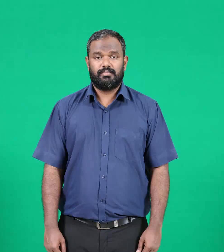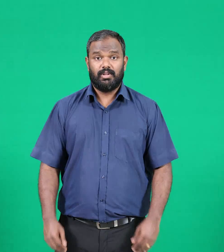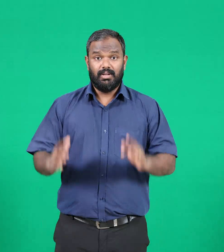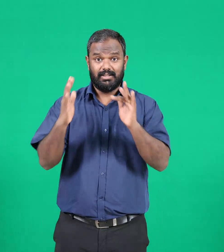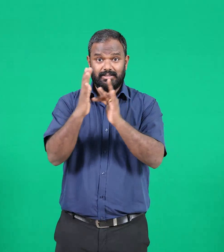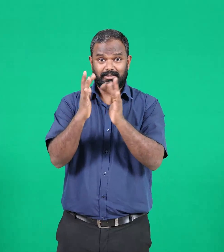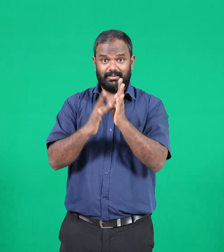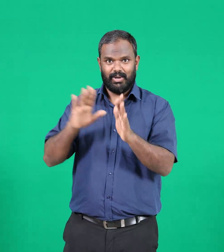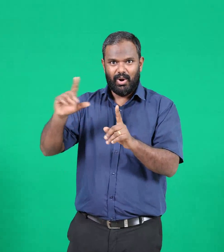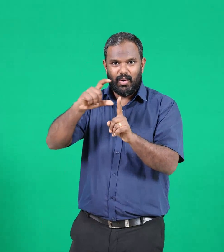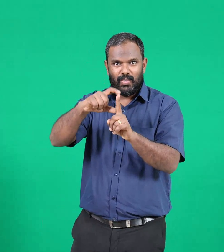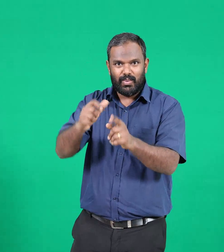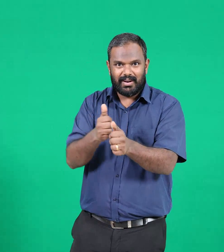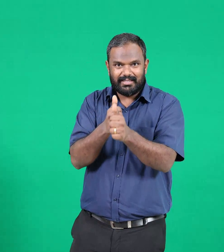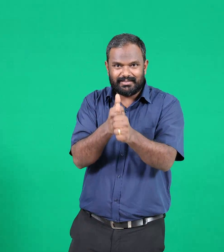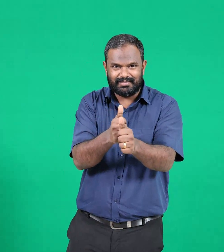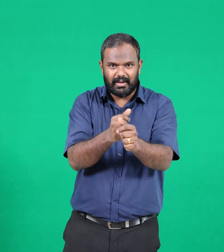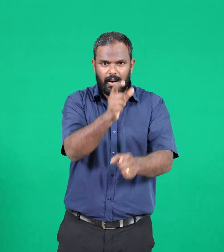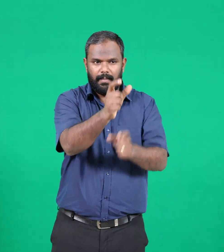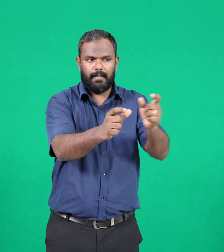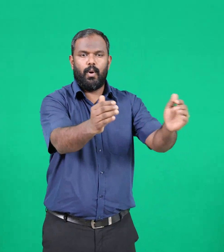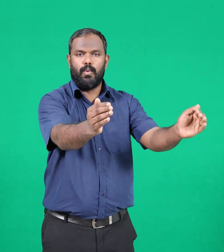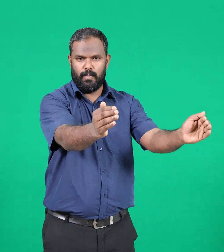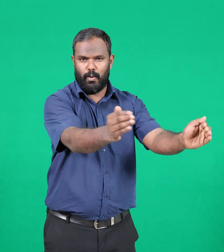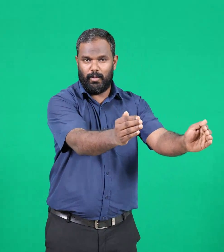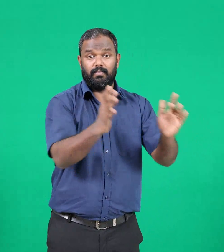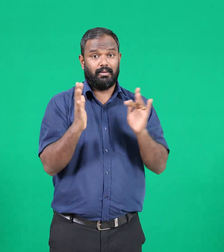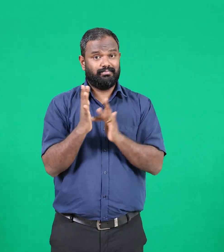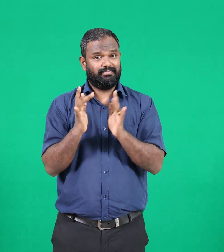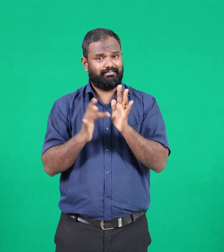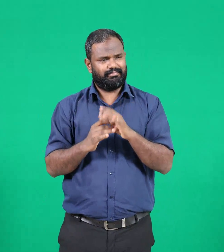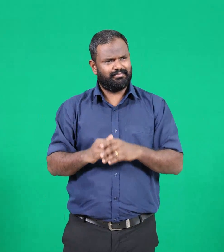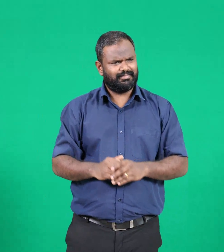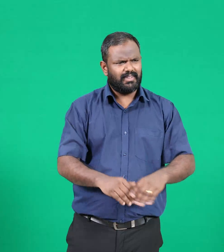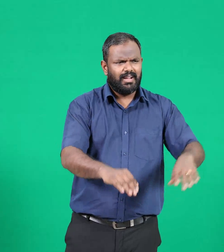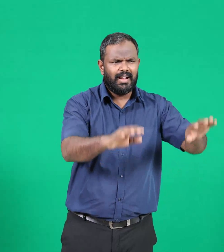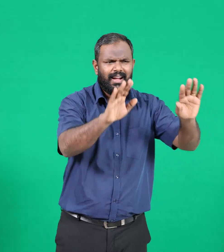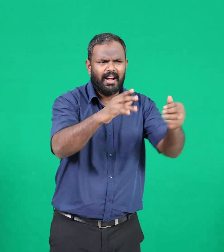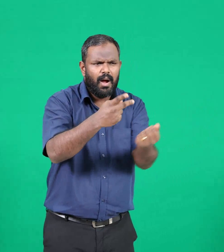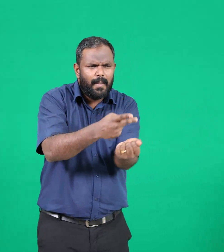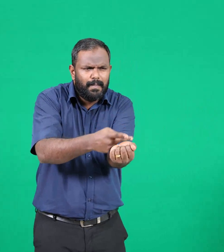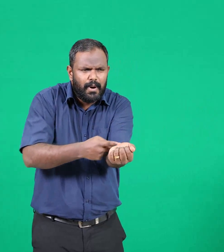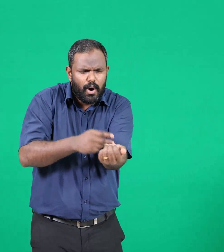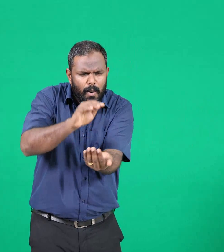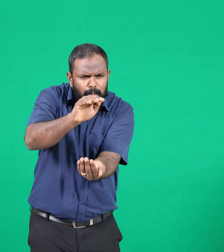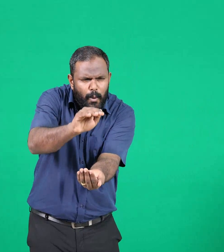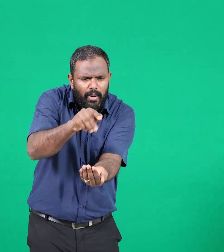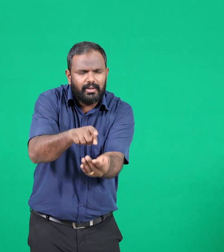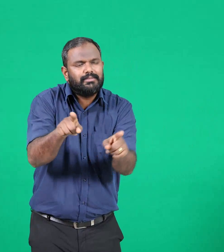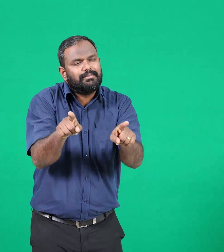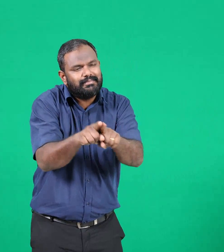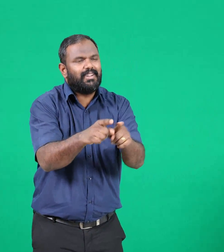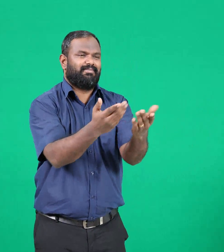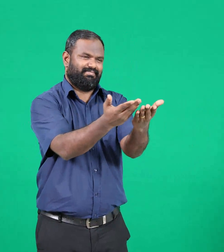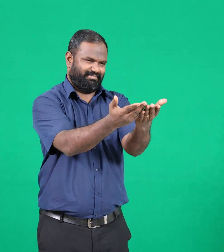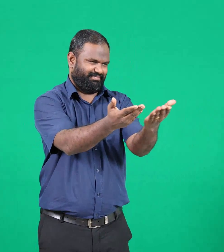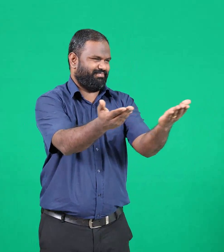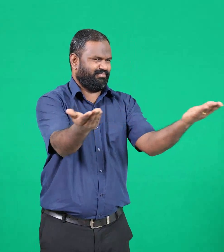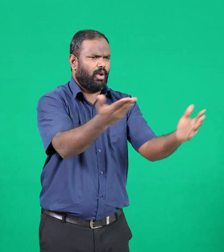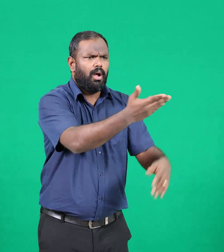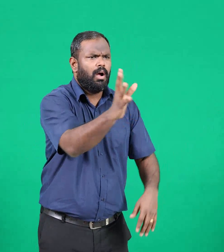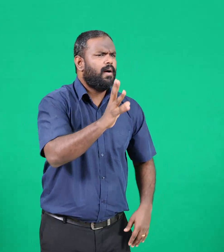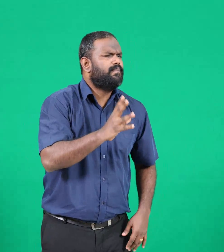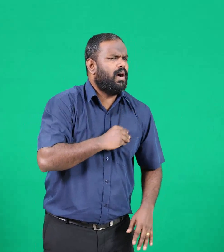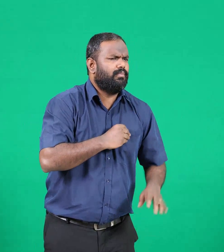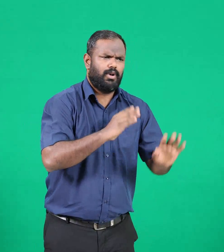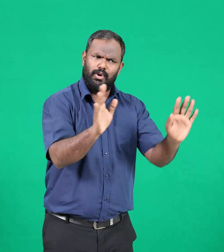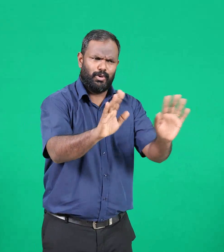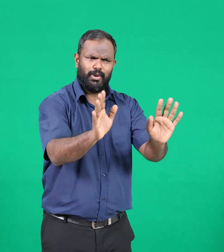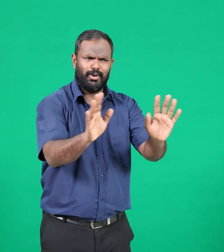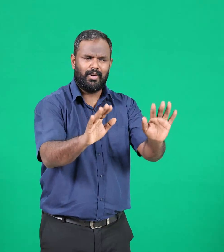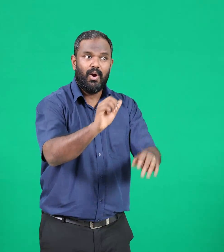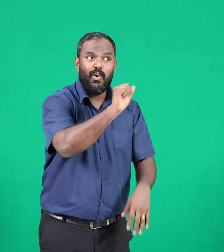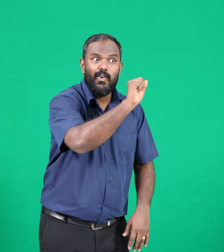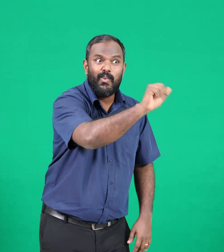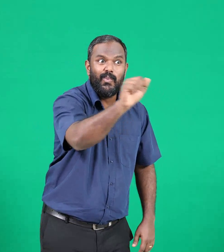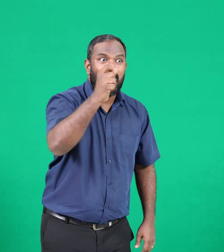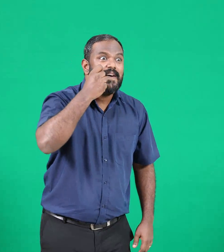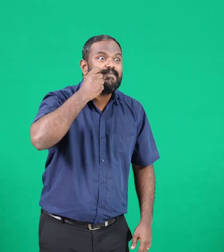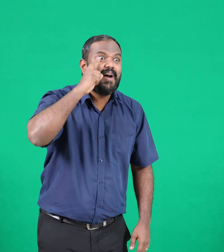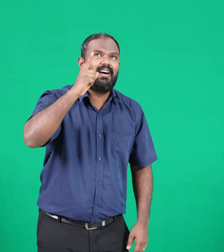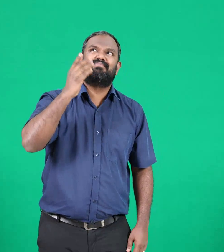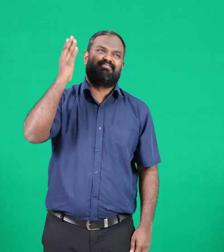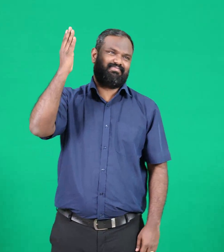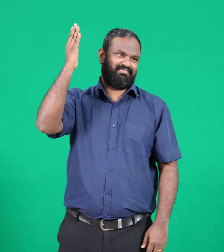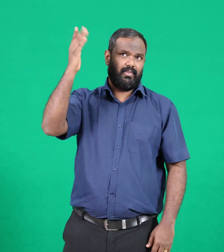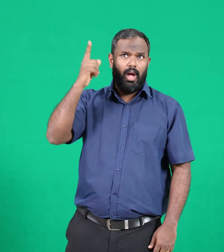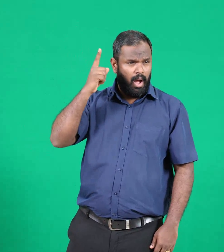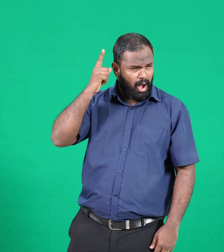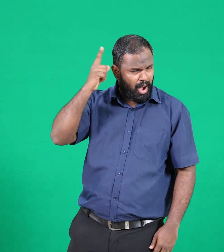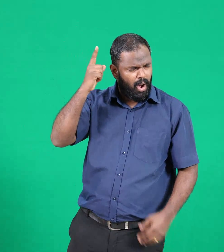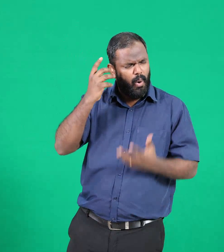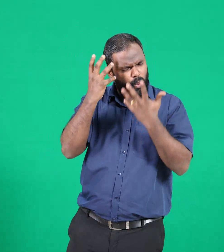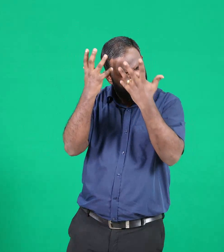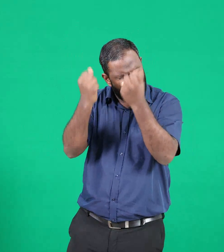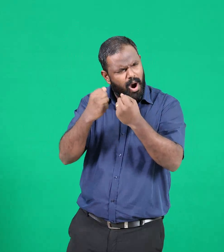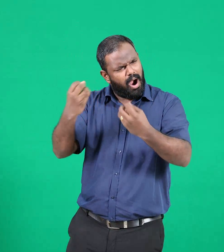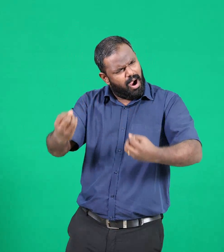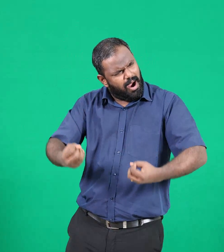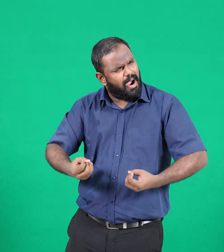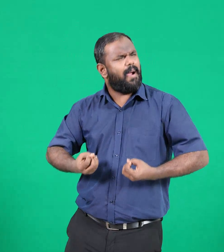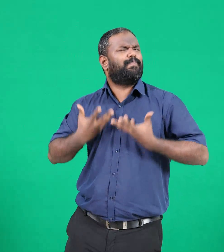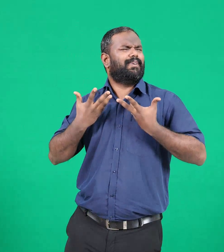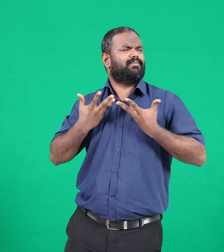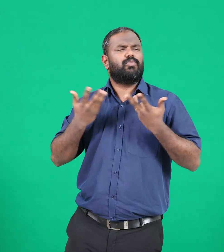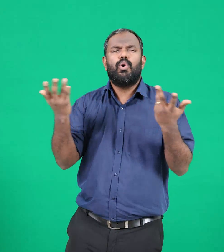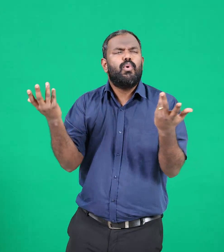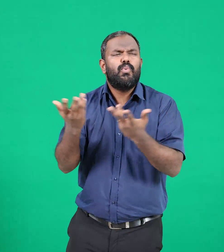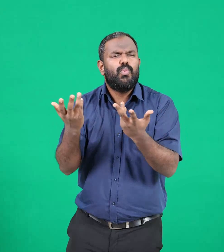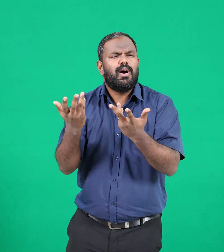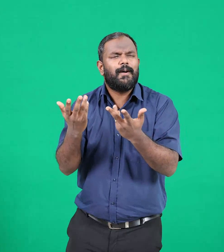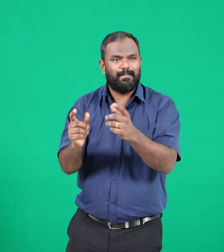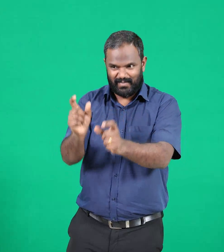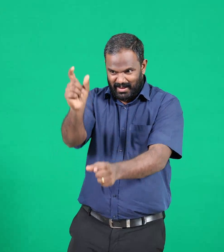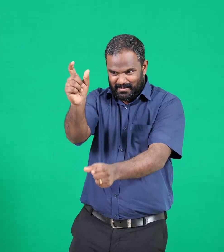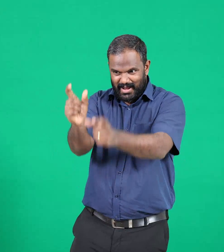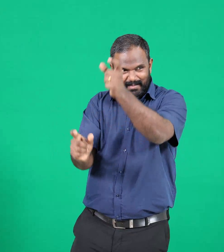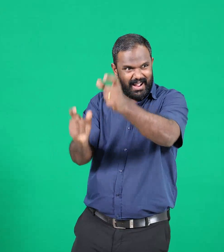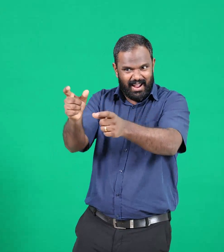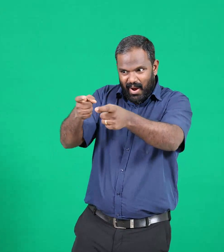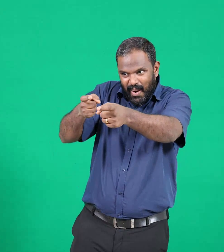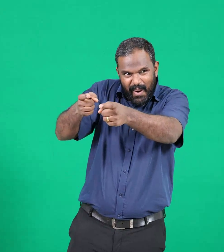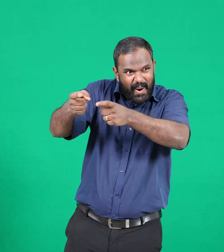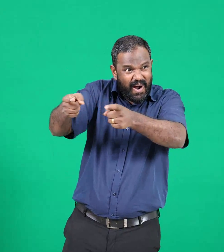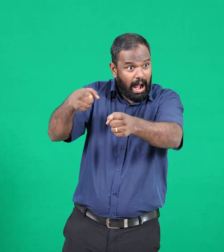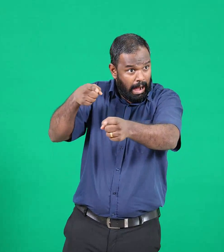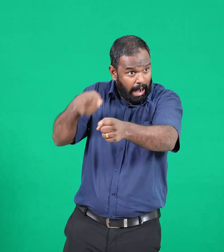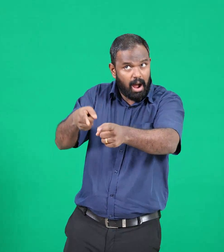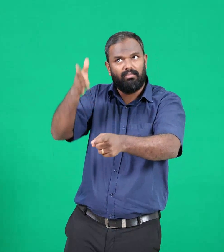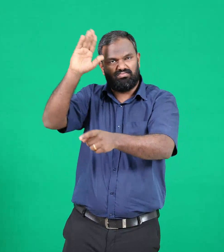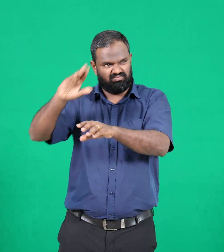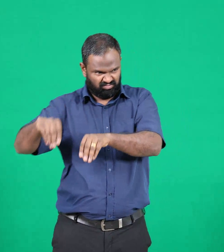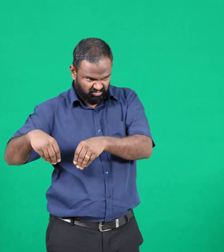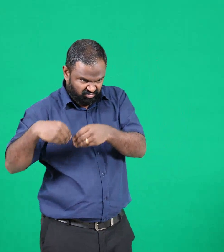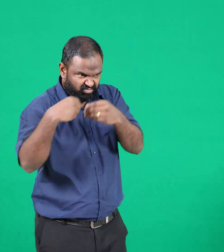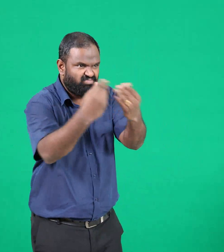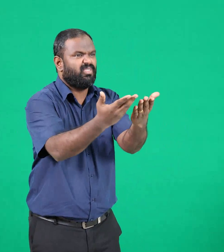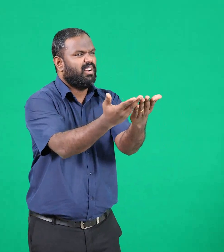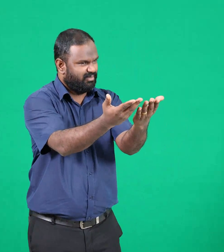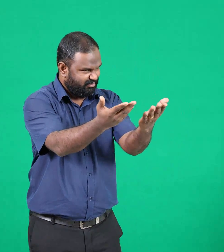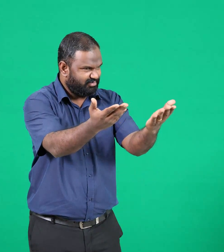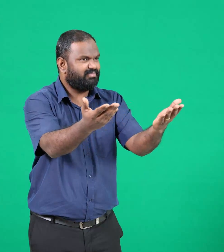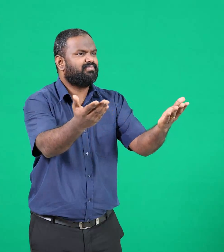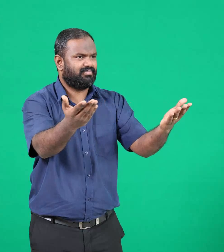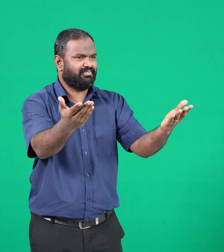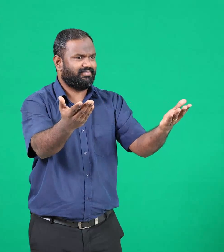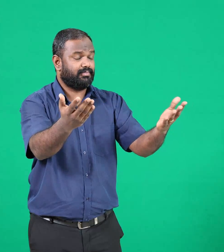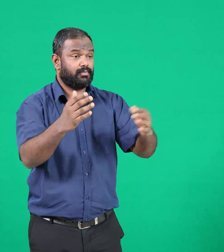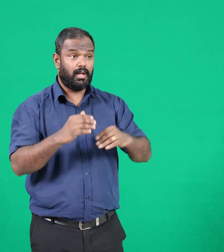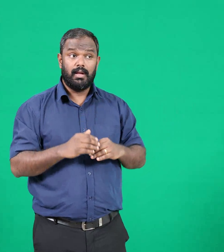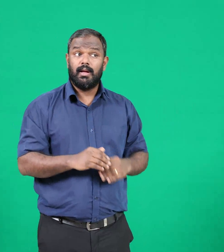Do not be afraid, little flock, for your Father is pleased to give you the kingdom.